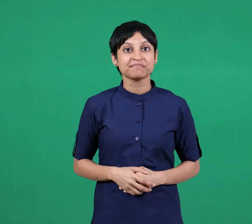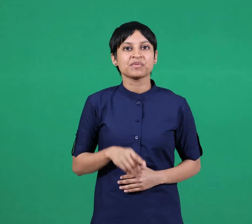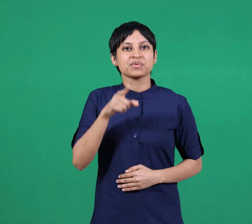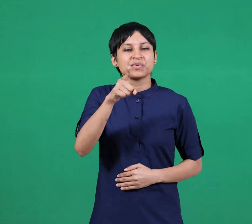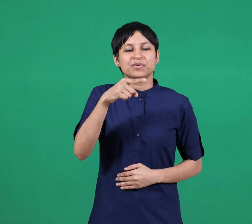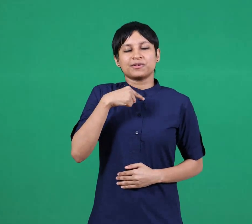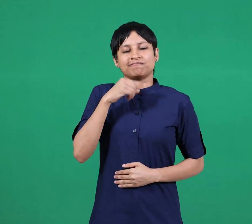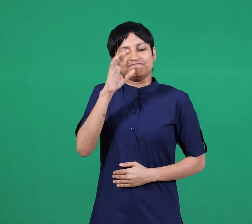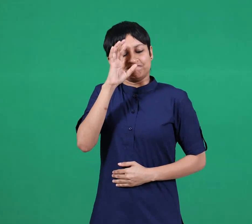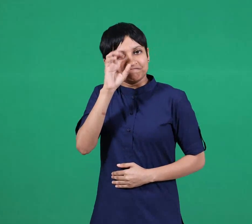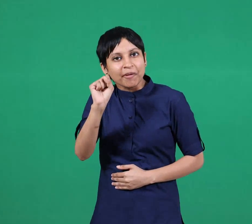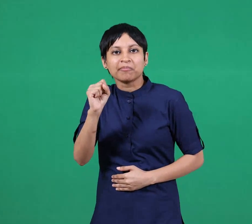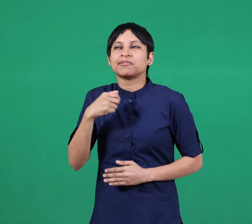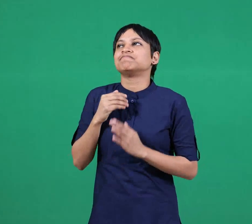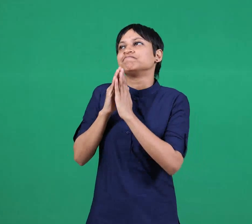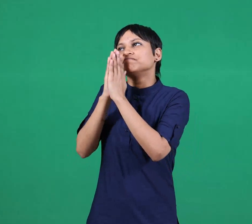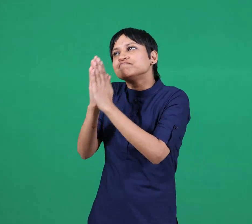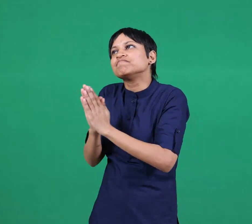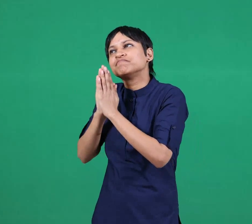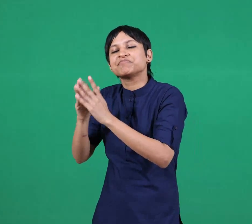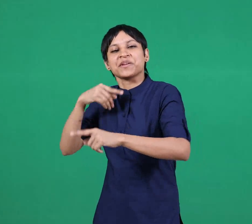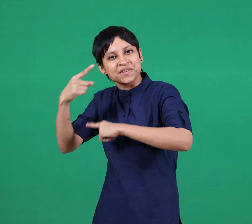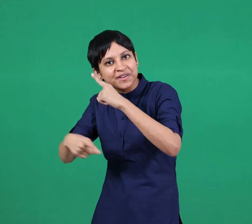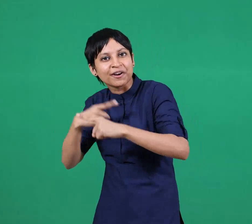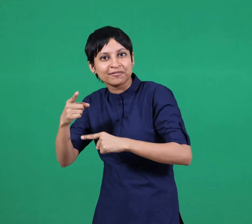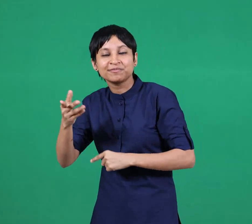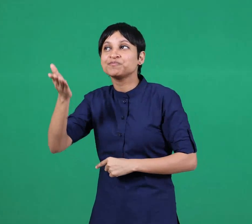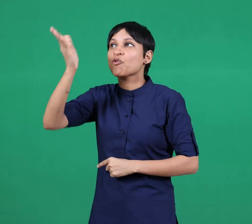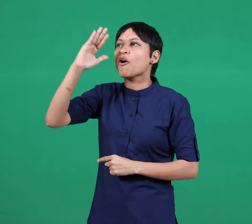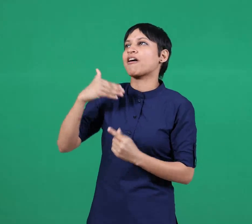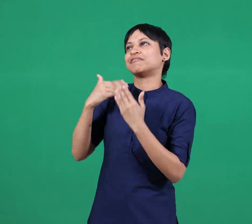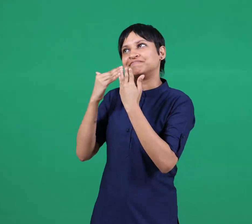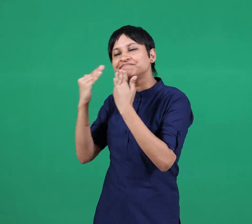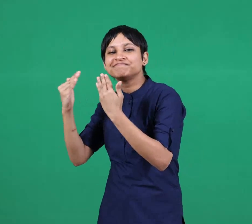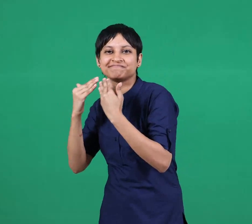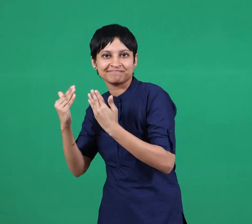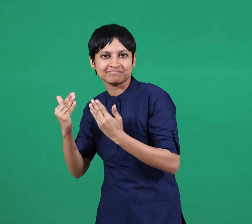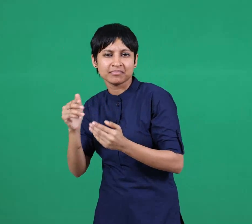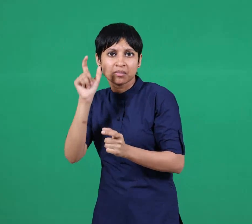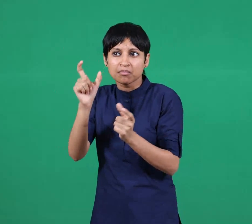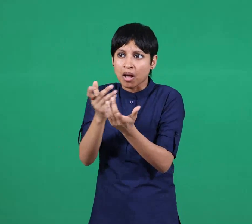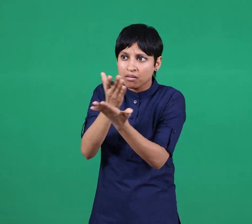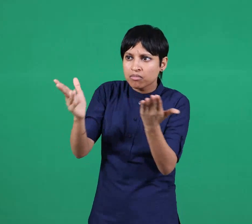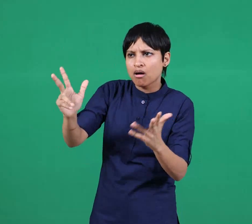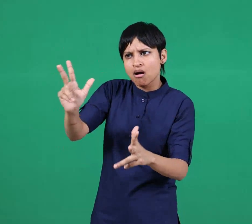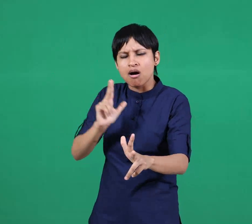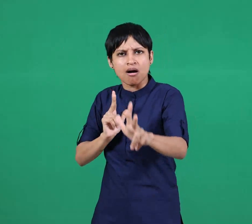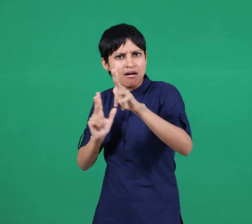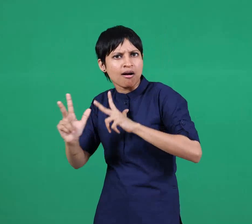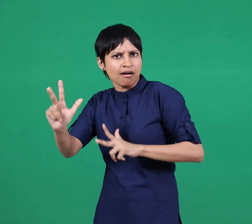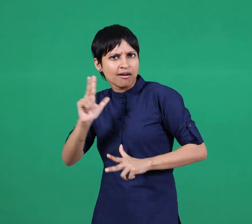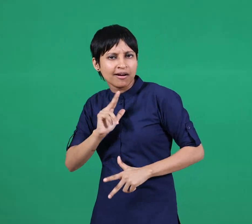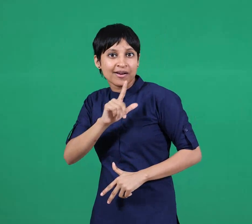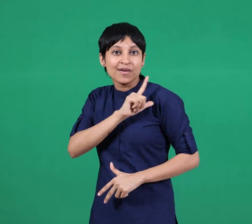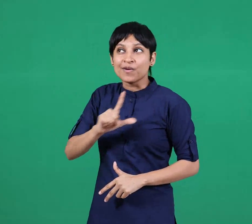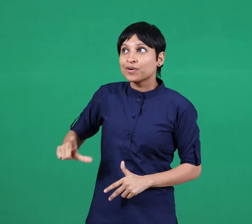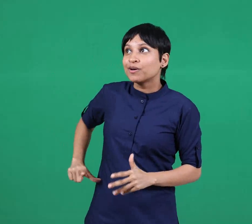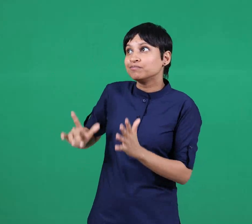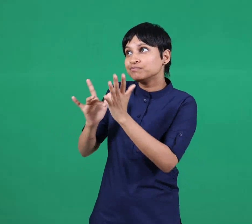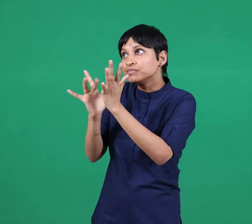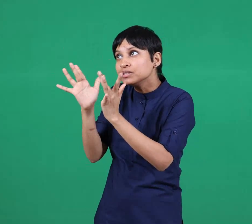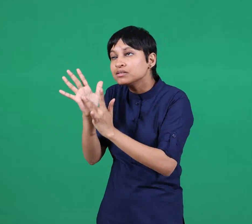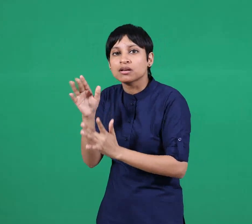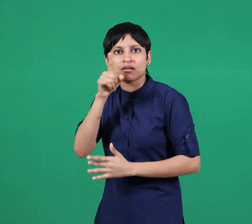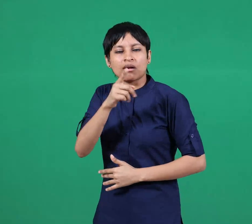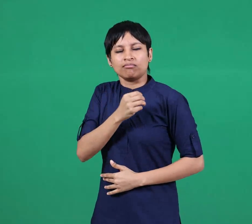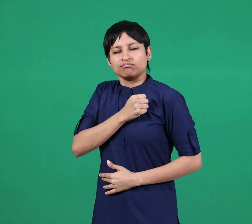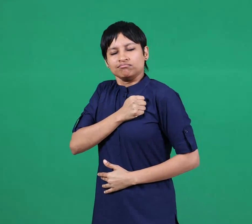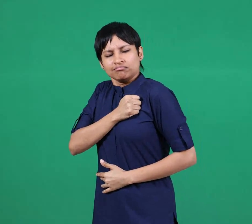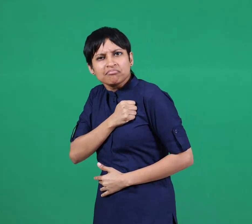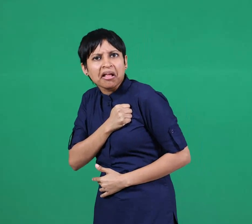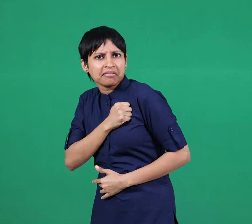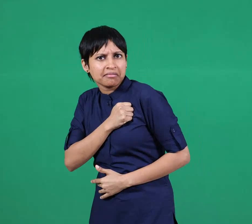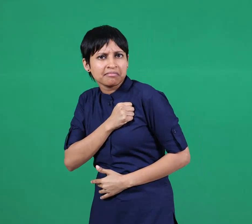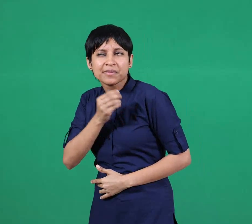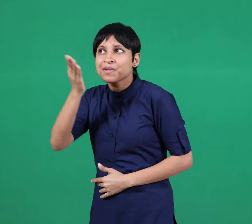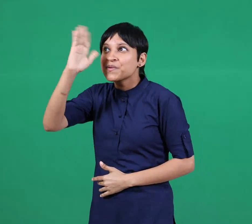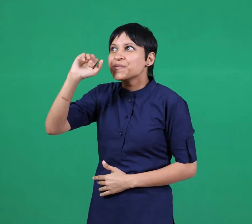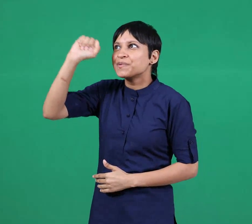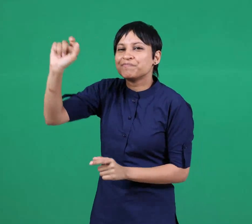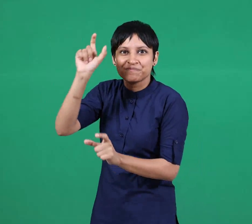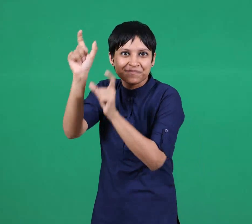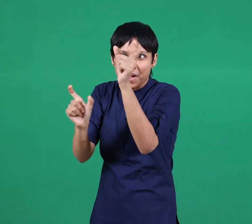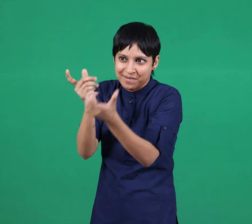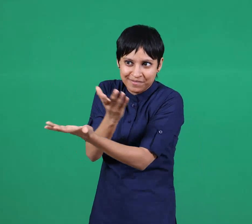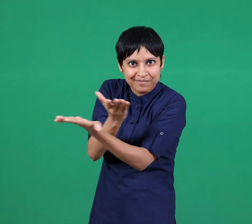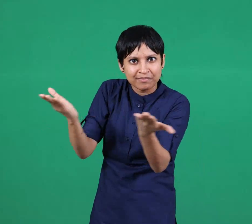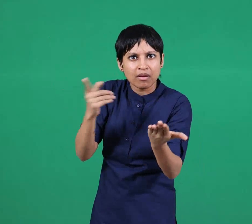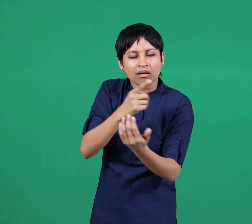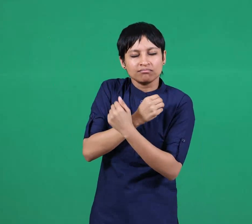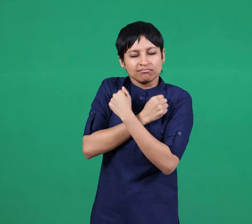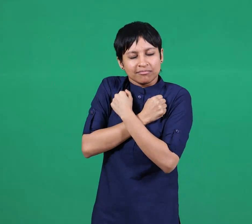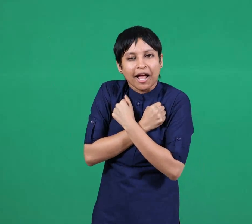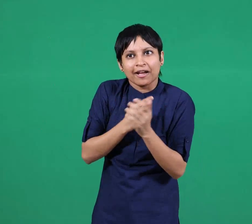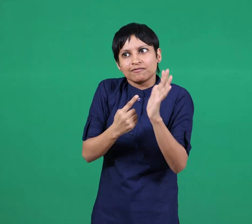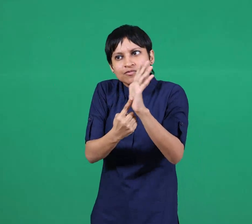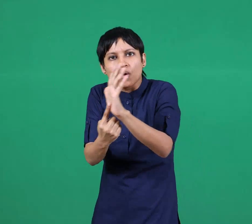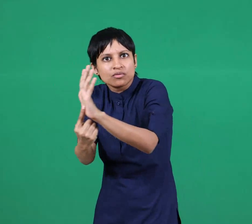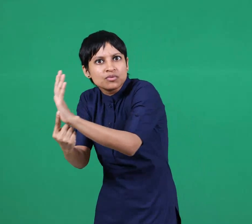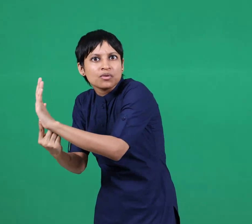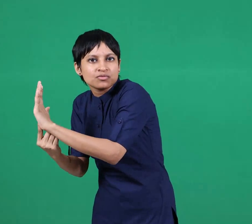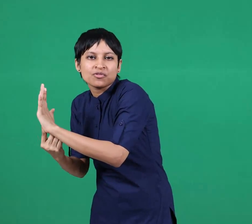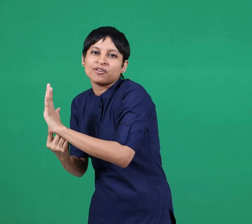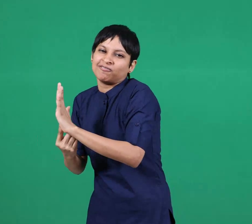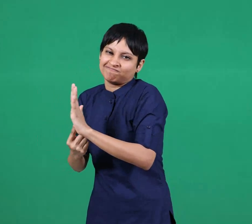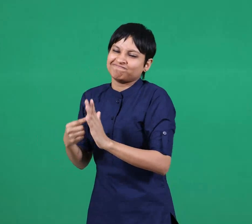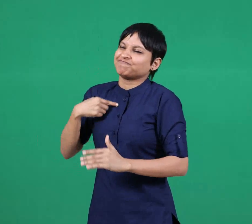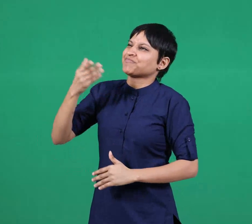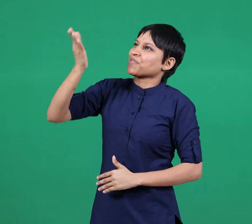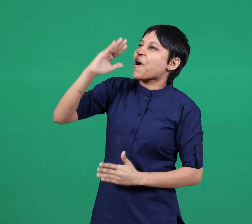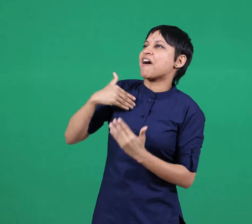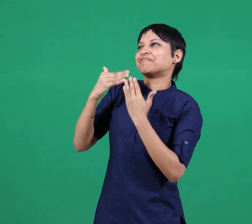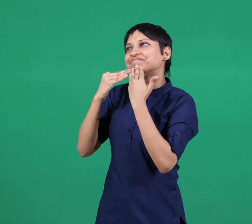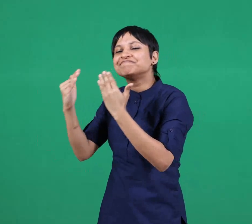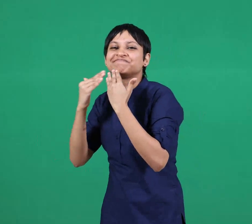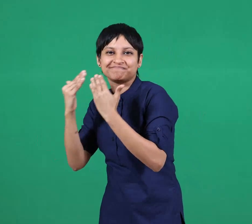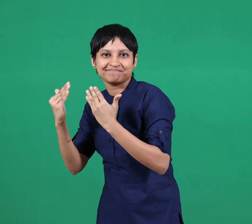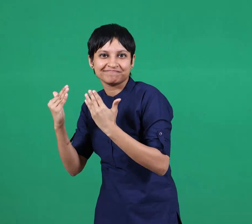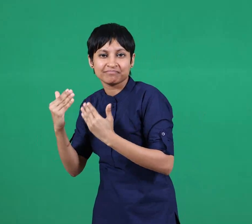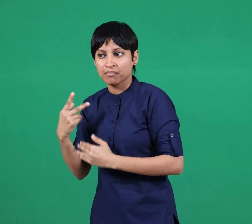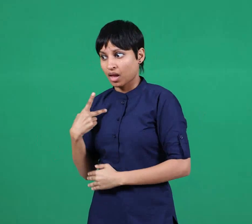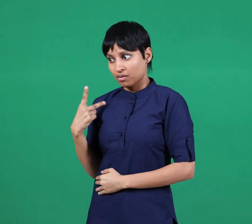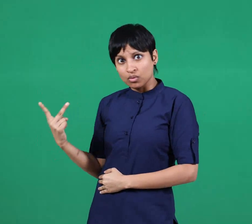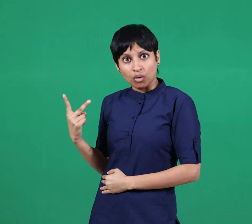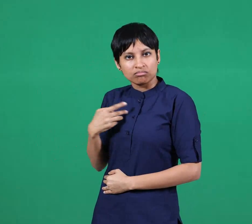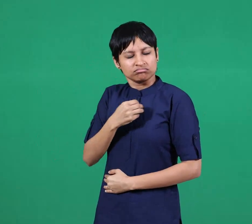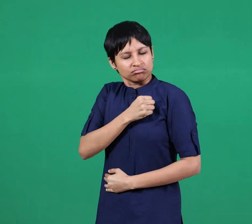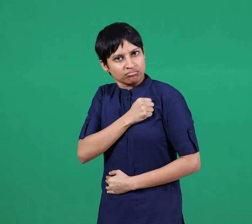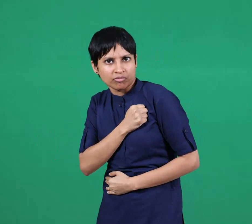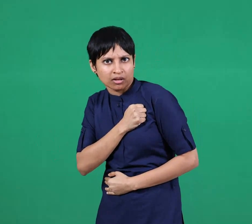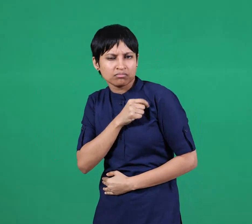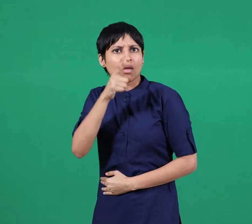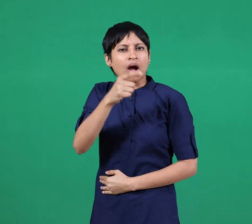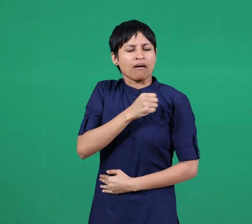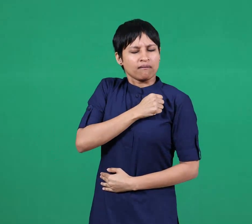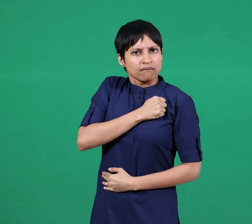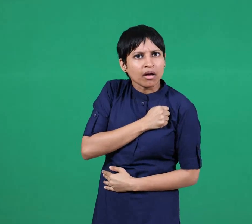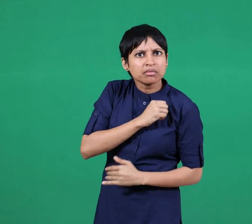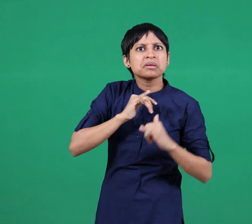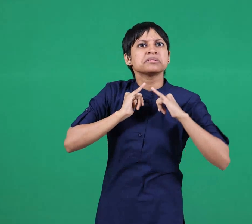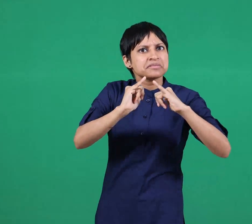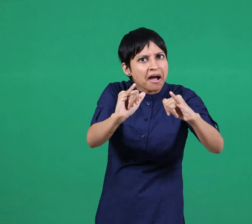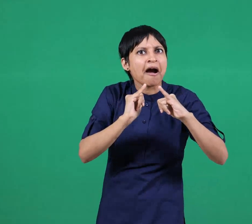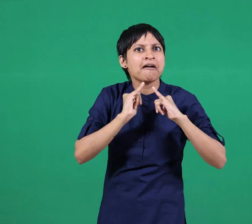I always thank my God, remembering you in my prayers, because I hear about your faith in the Lord Jesus and your love for all the saints.